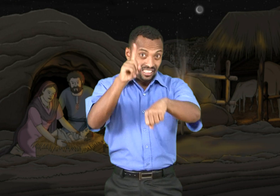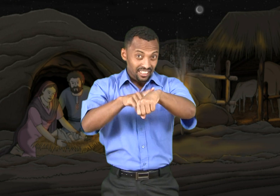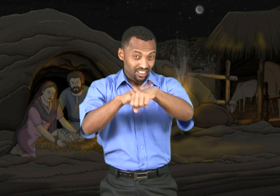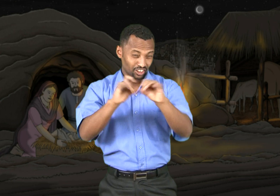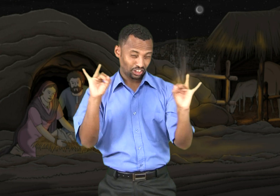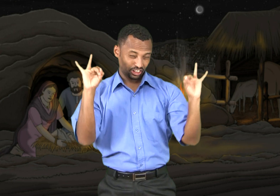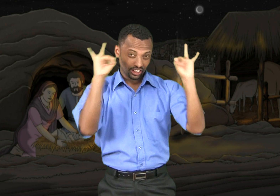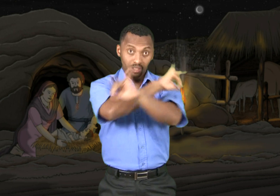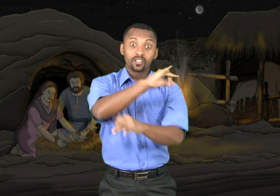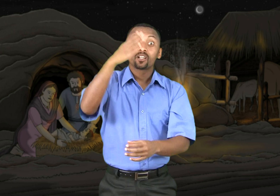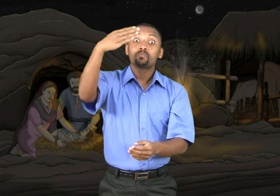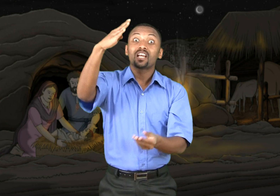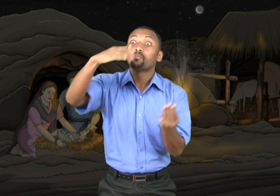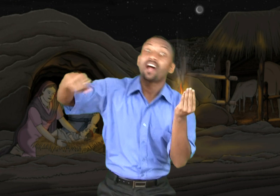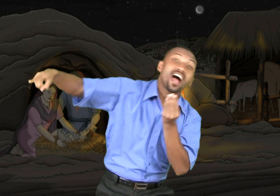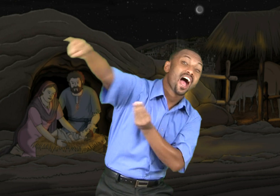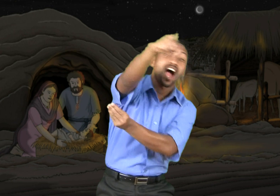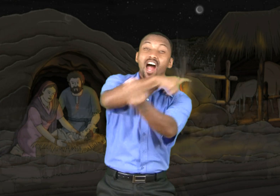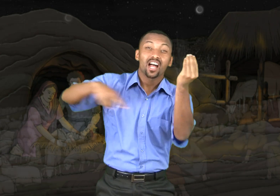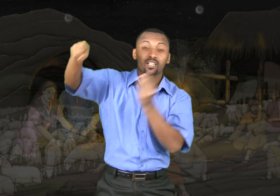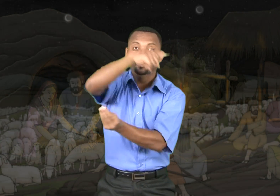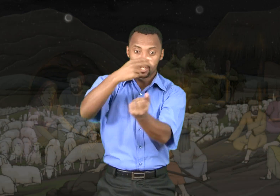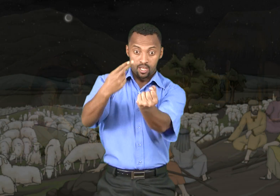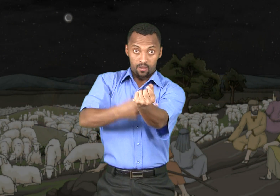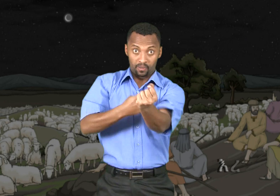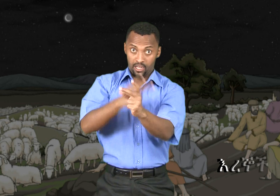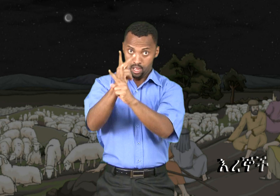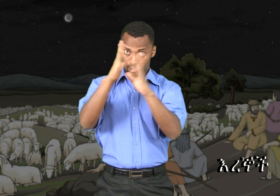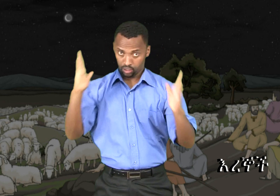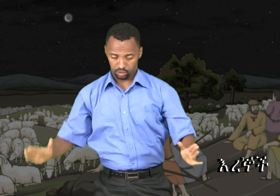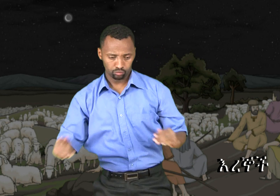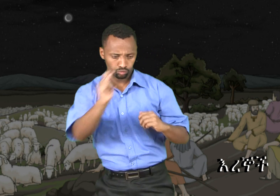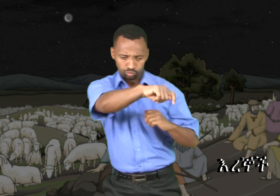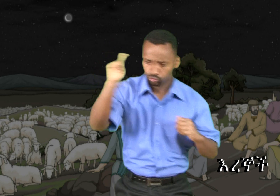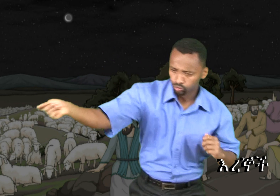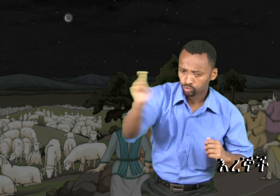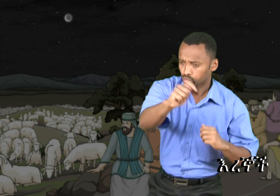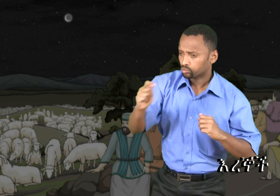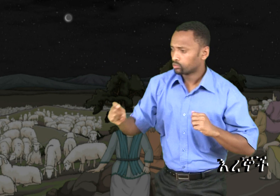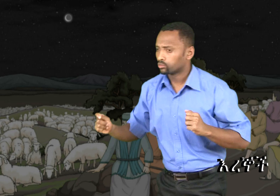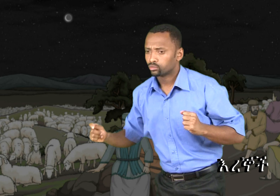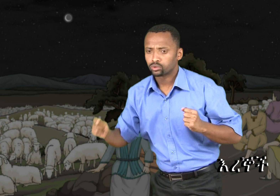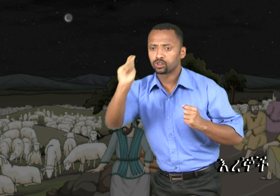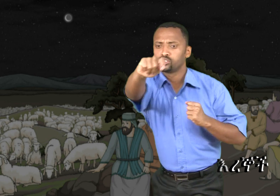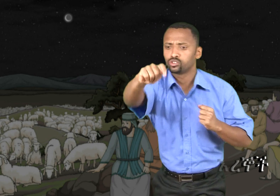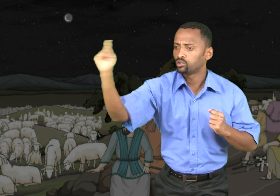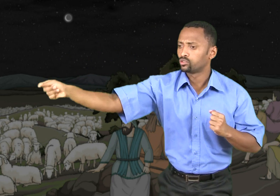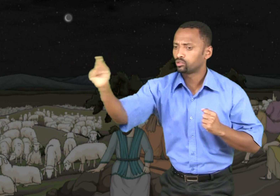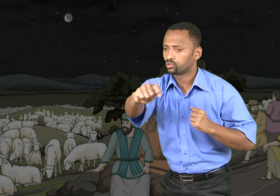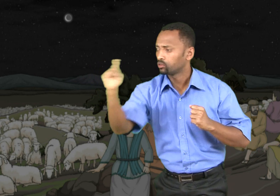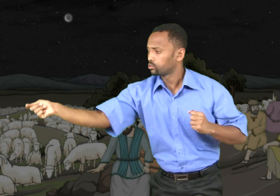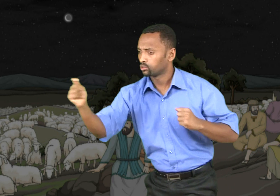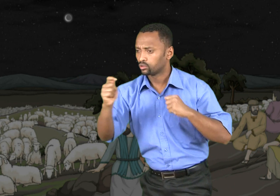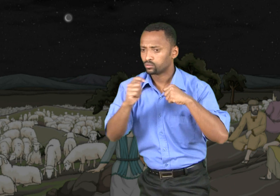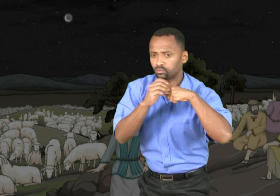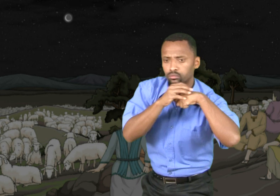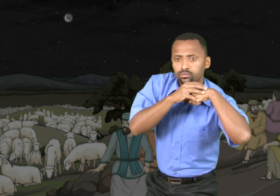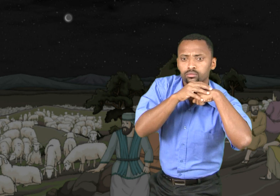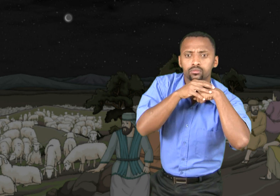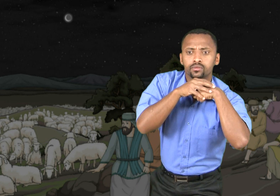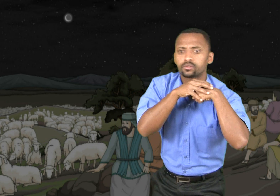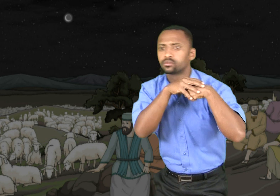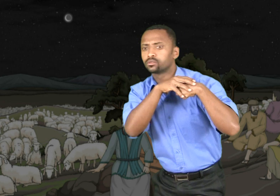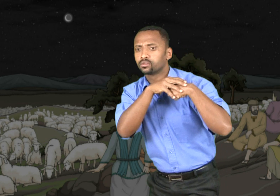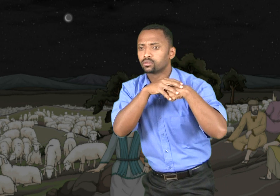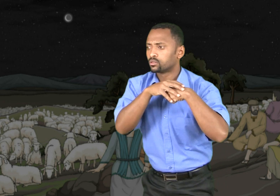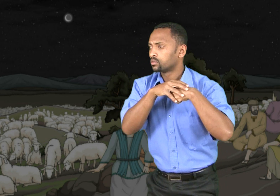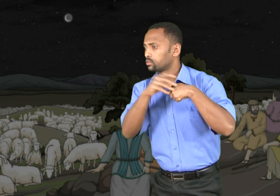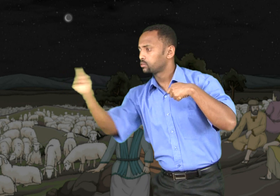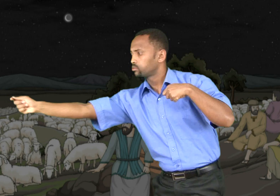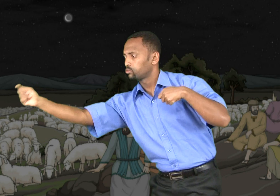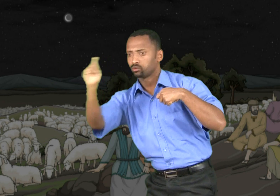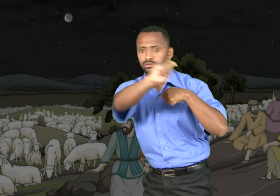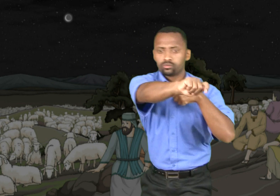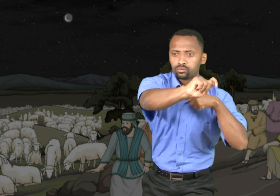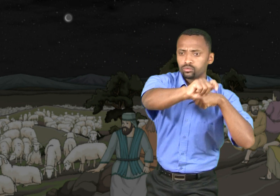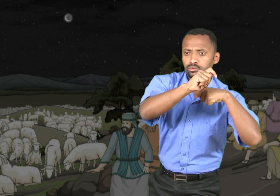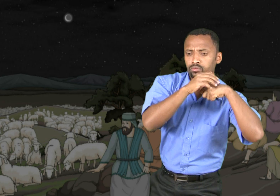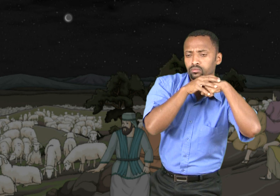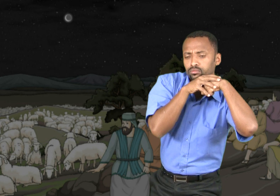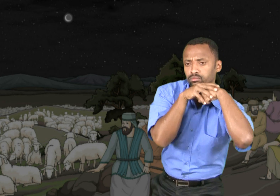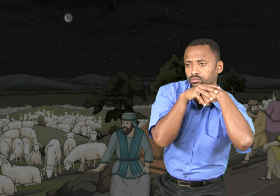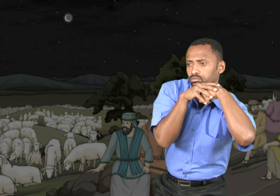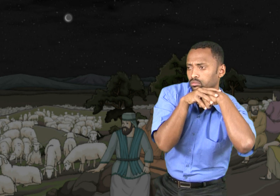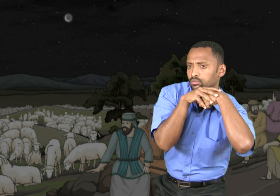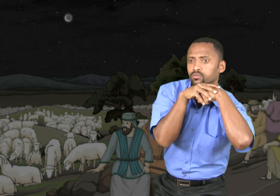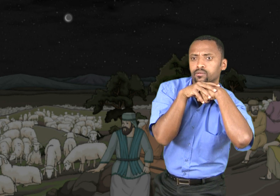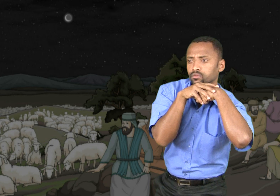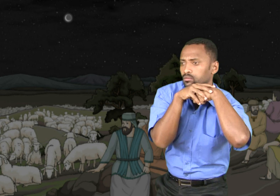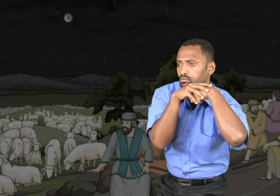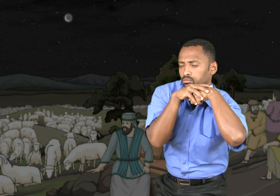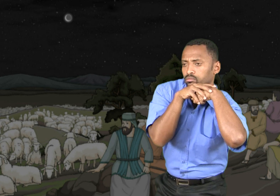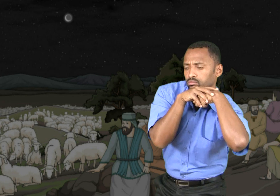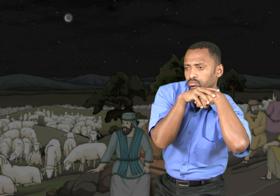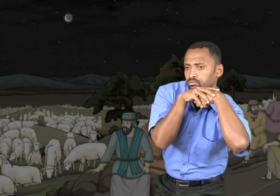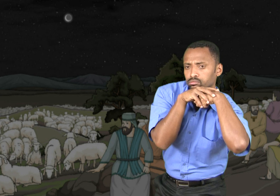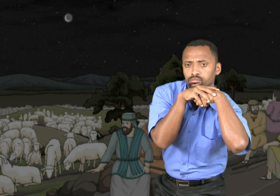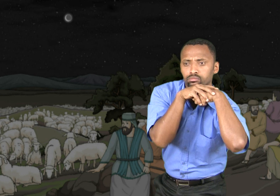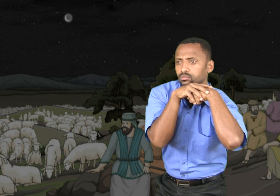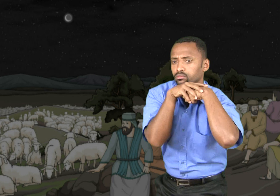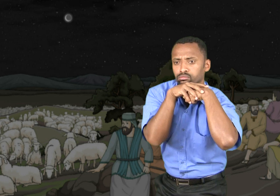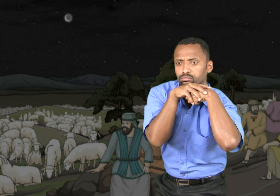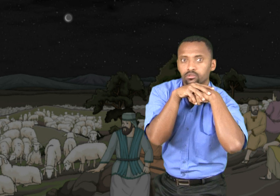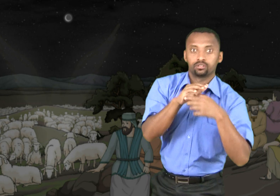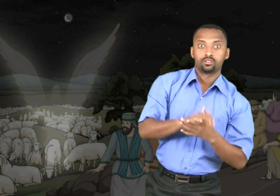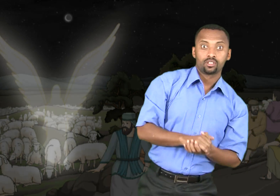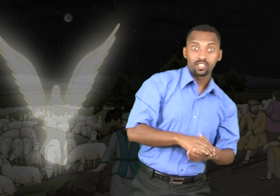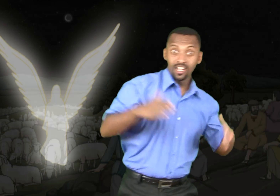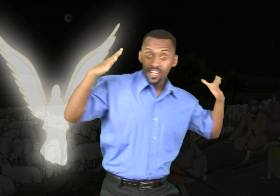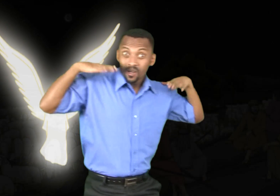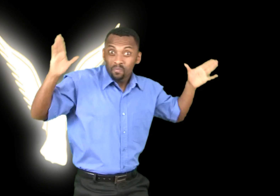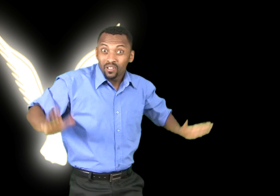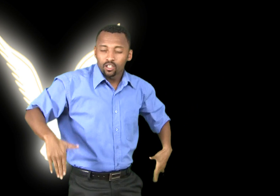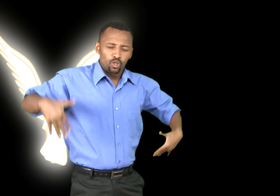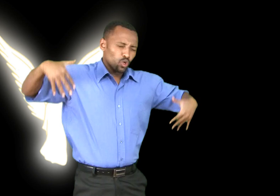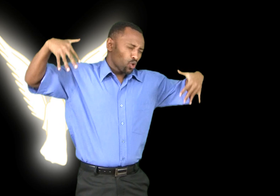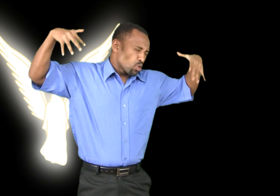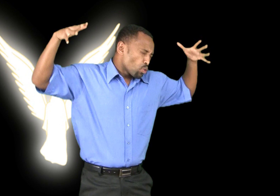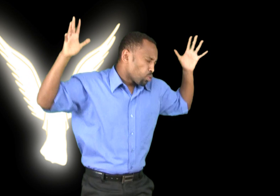And there were shepherds residing in the fields nearby, keeping watch over their flocks by night.